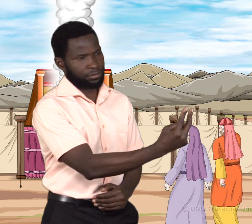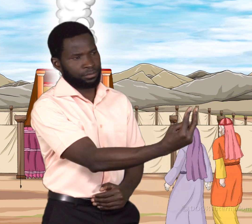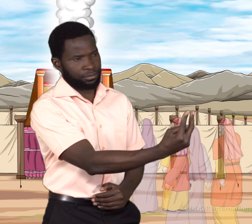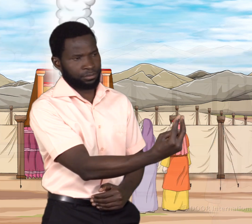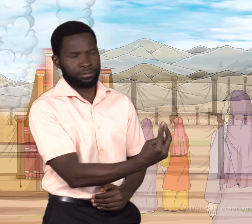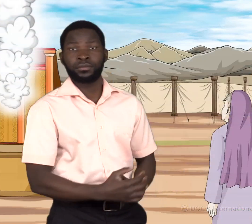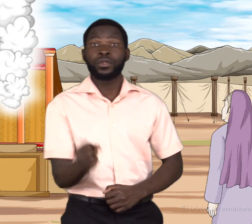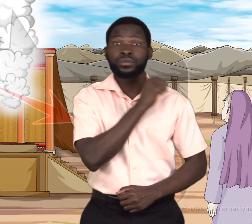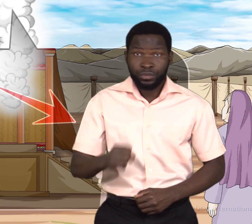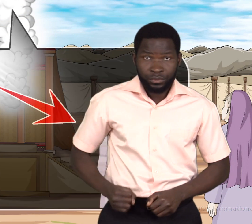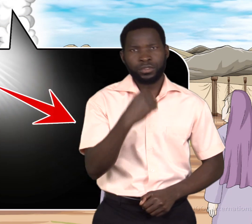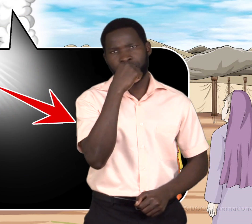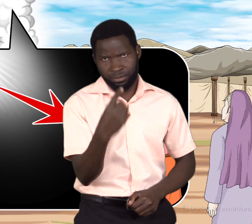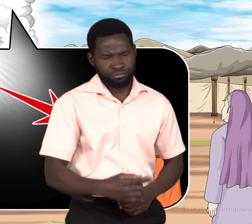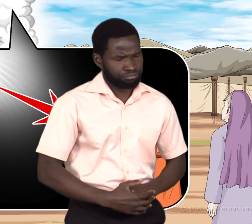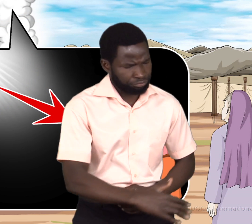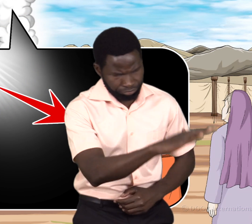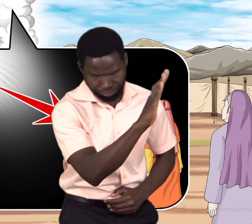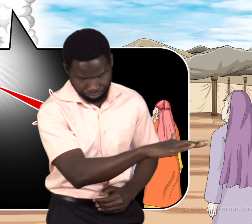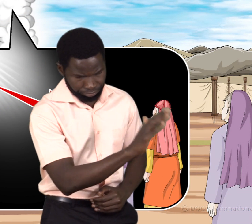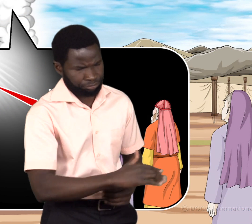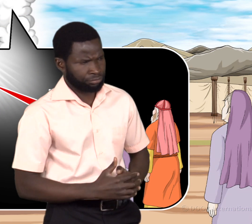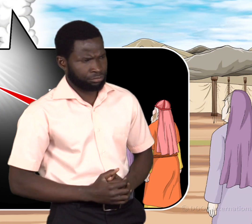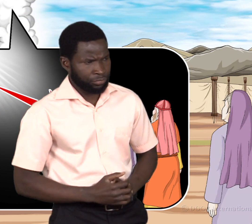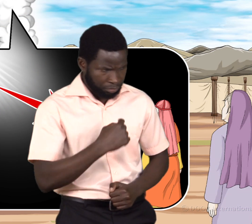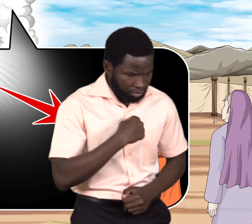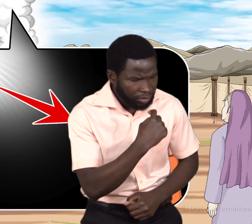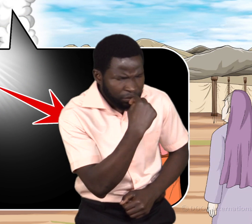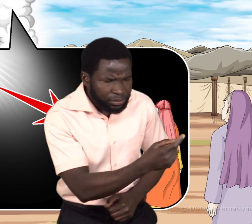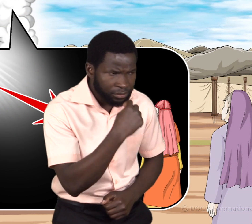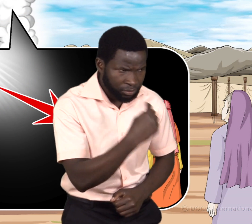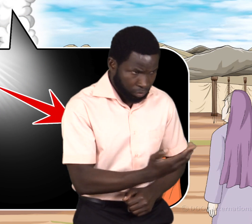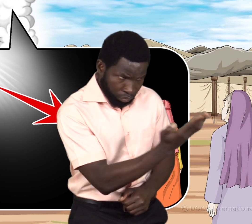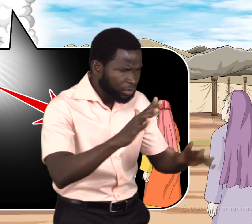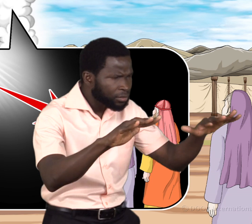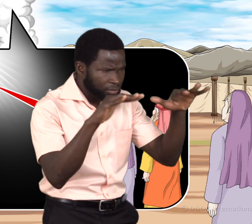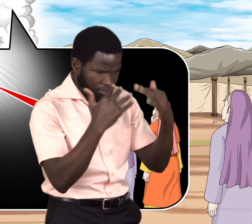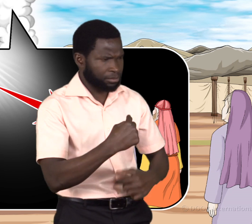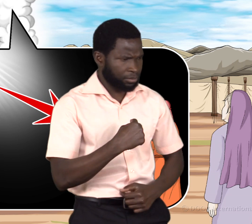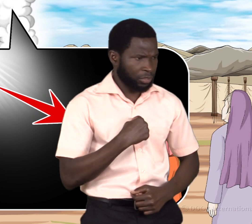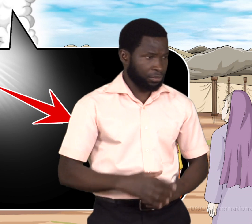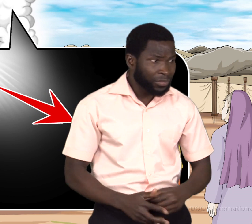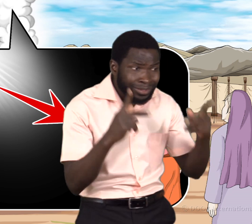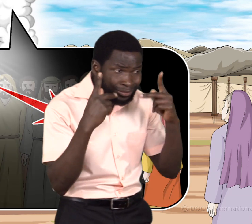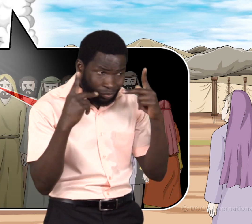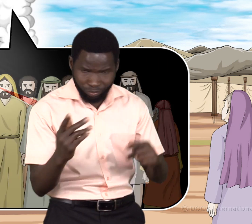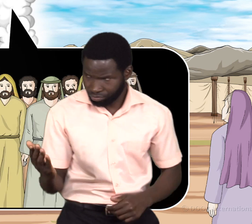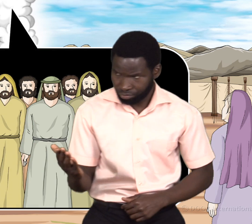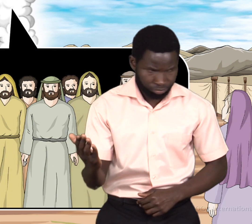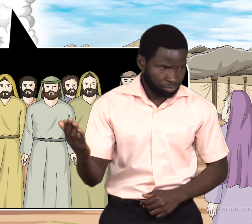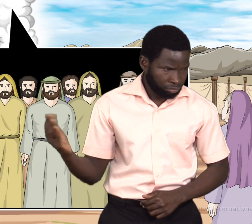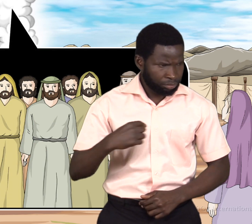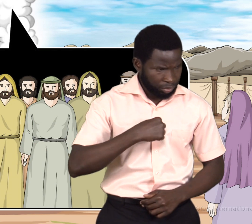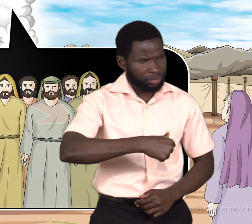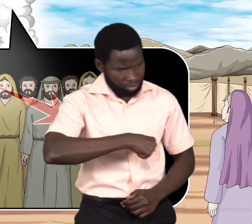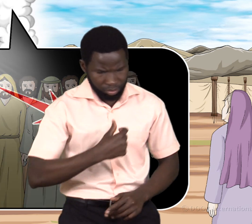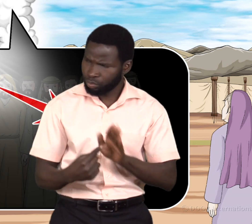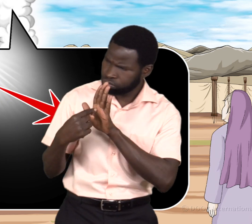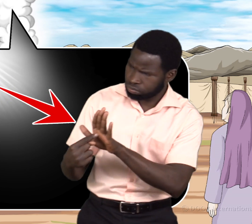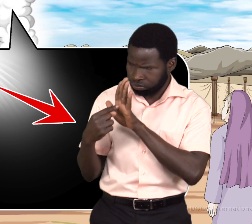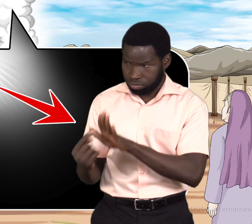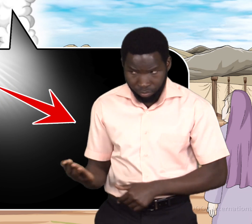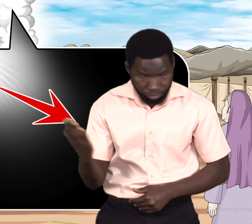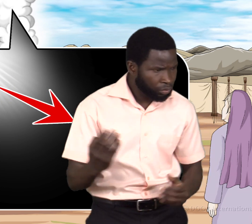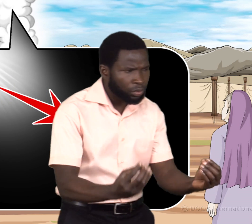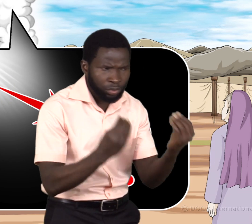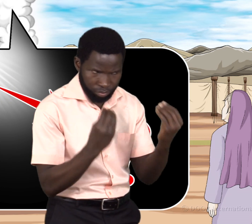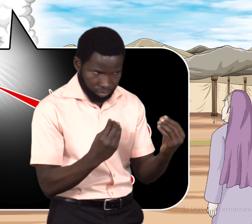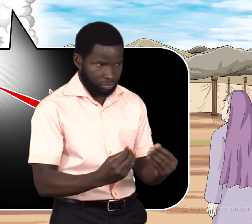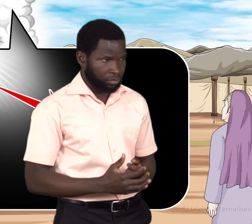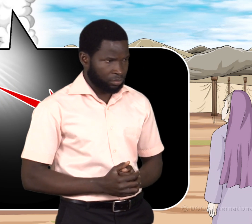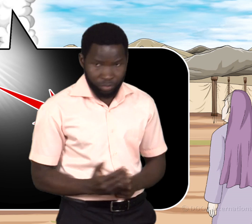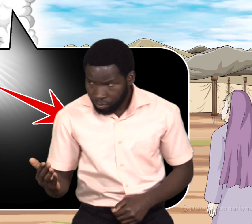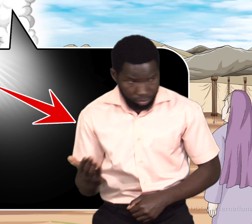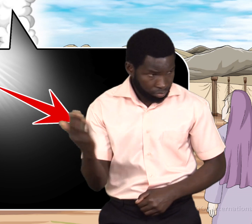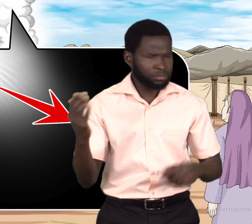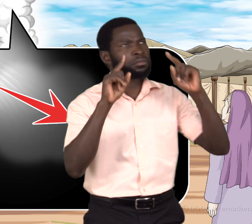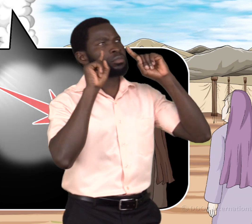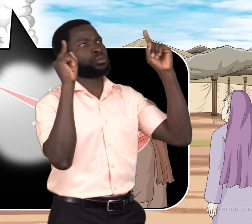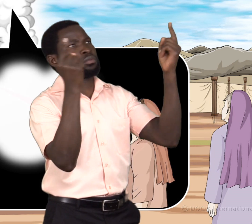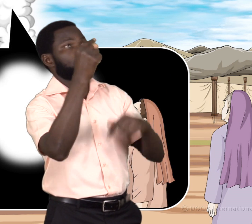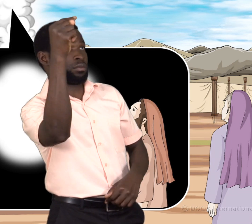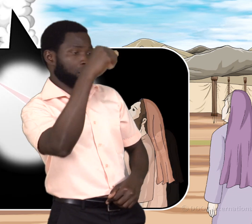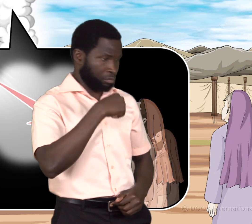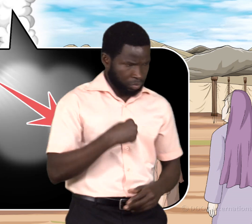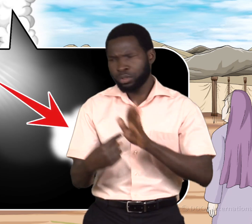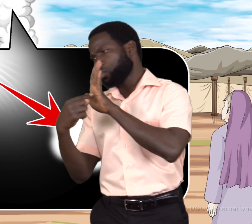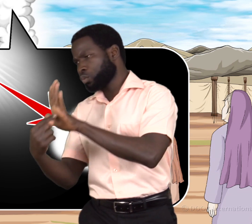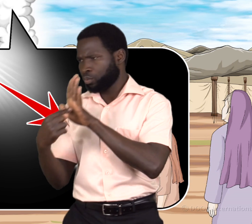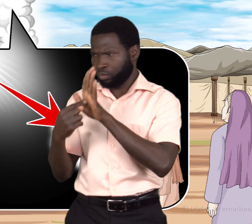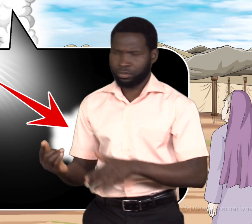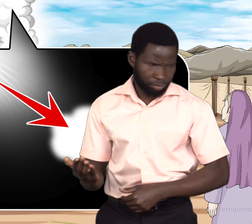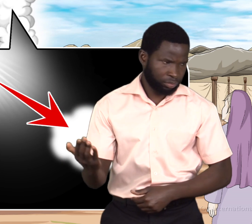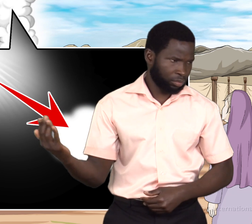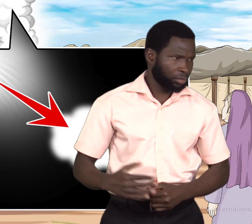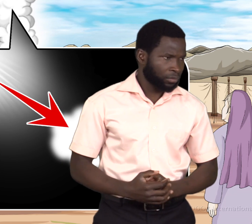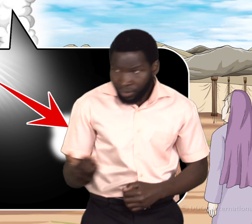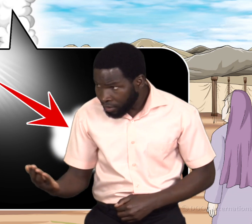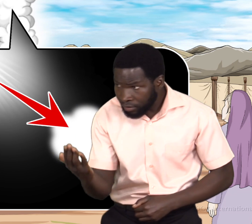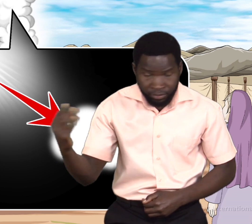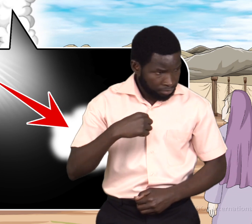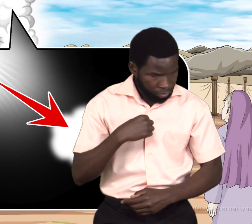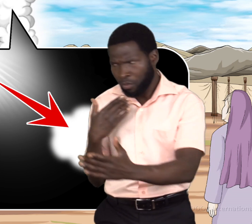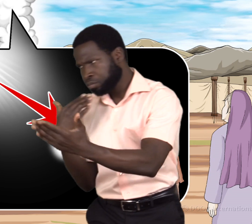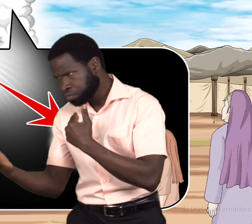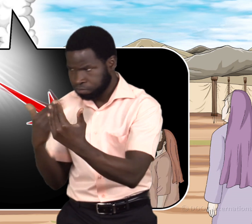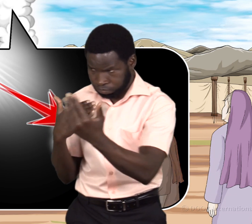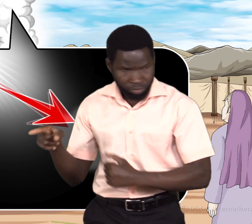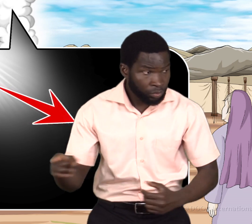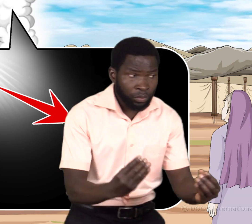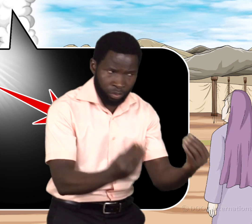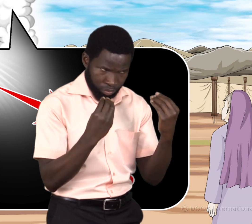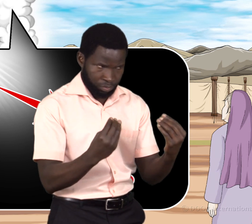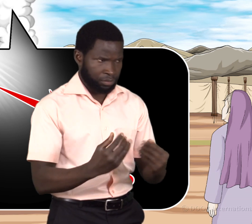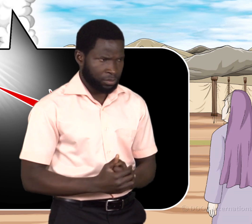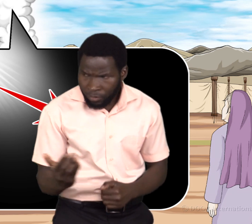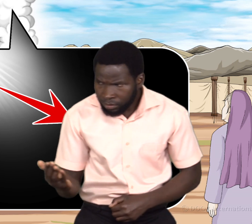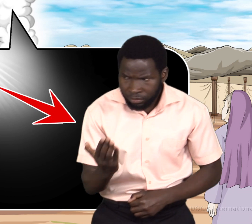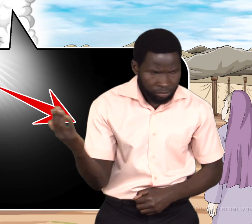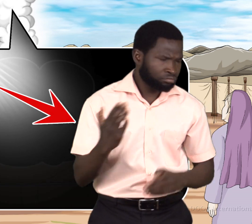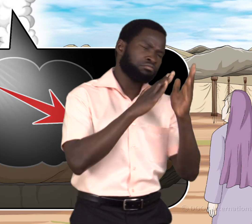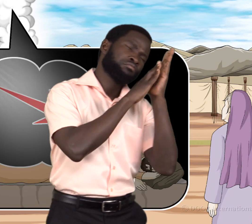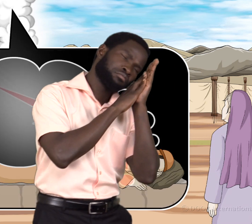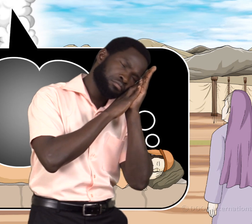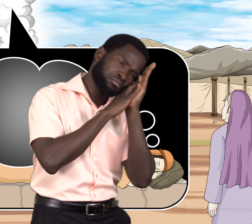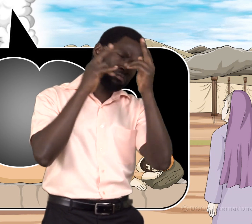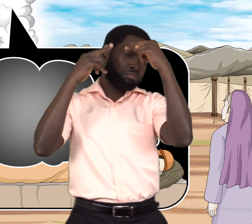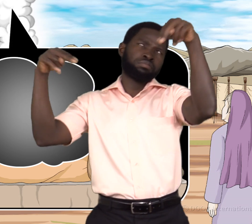When both of them had stepped forward, He said, “Hear now My words: If there is a prophet among you, I, the LORD, will reveal Myself to him in a vision;